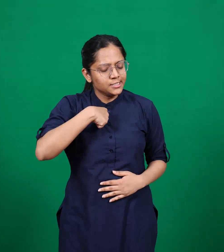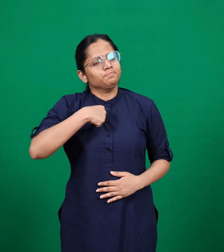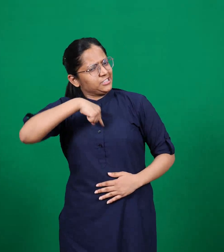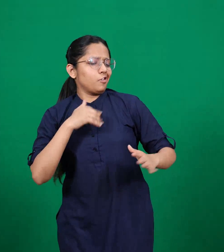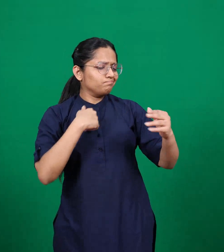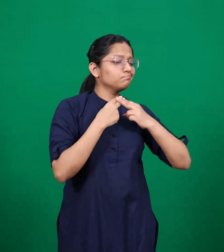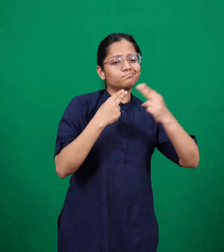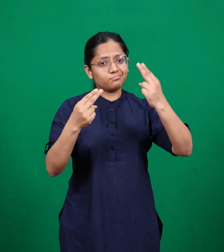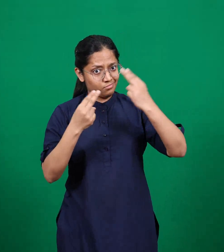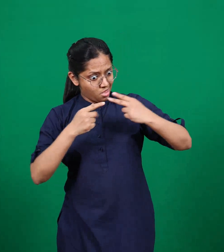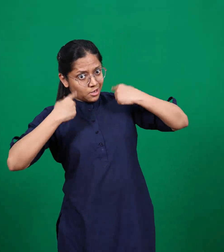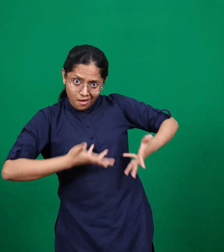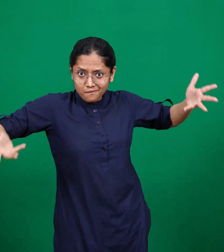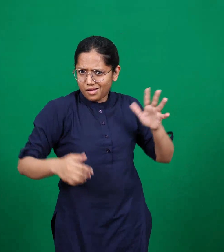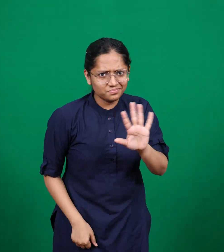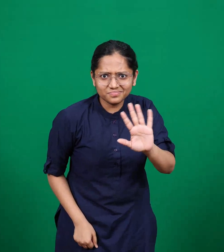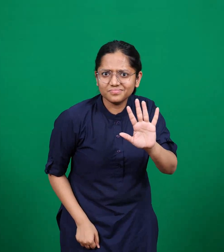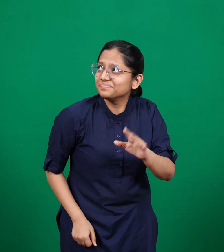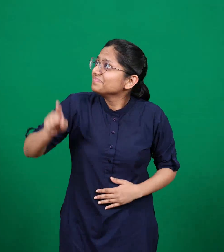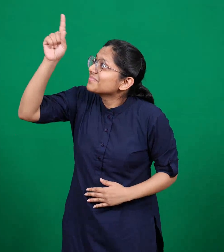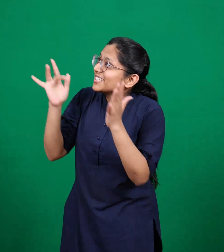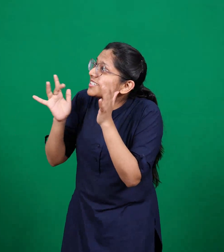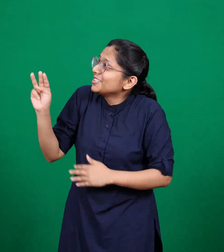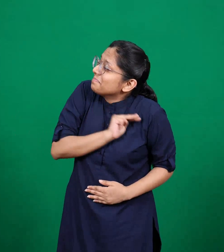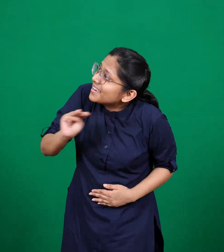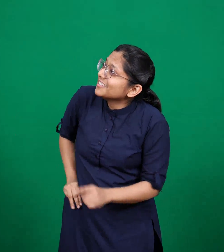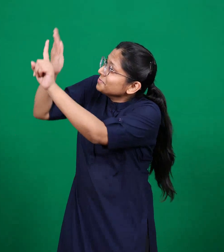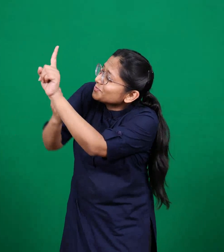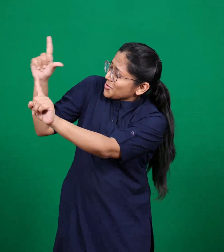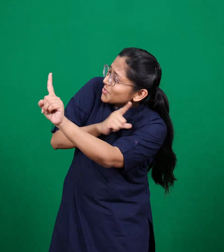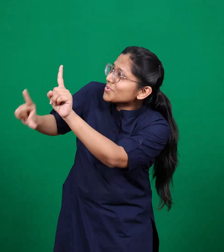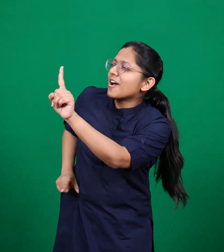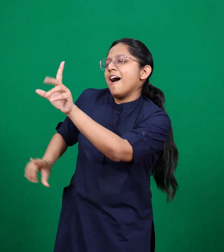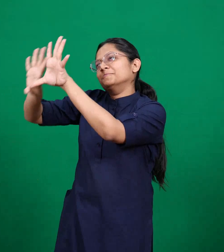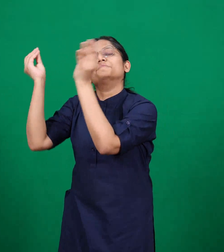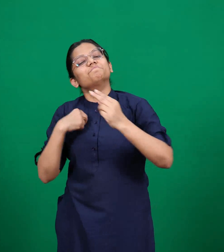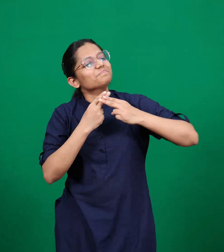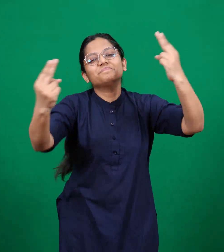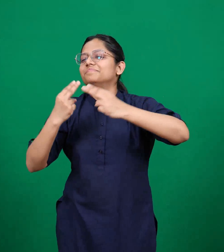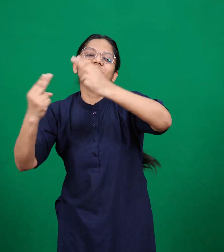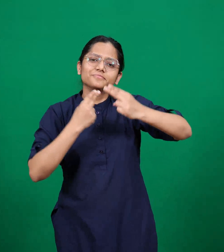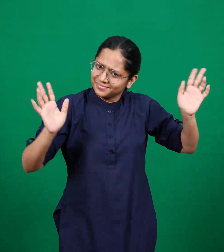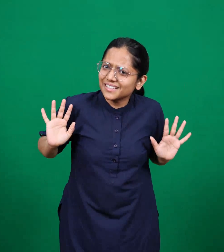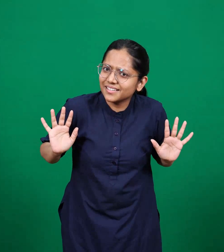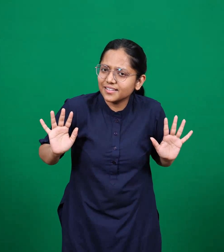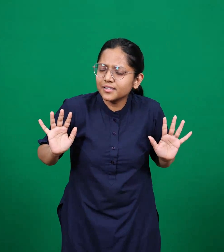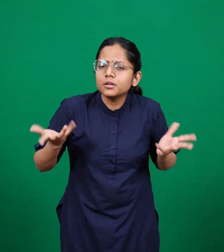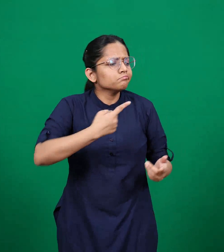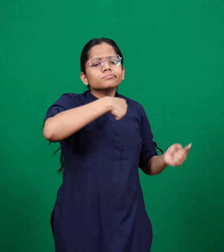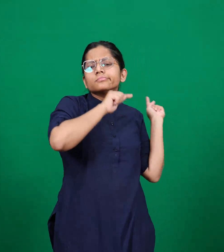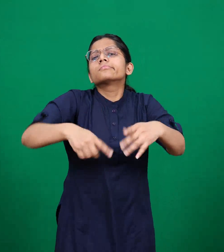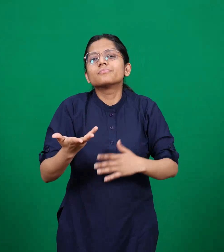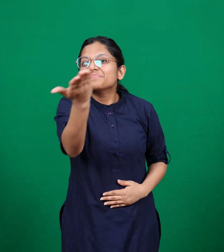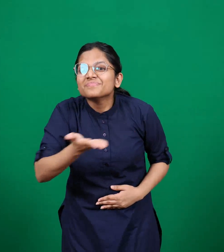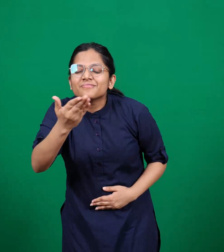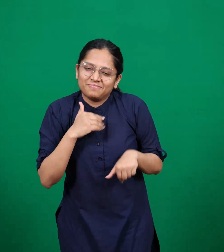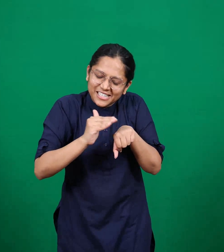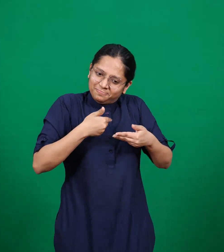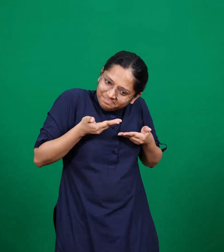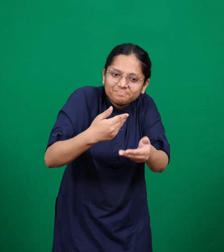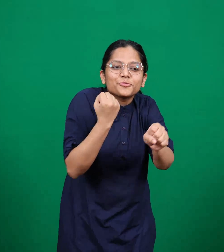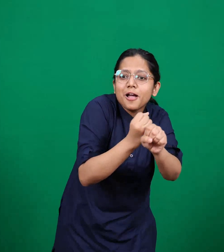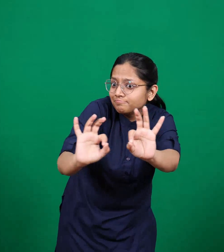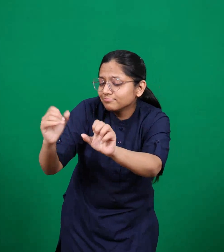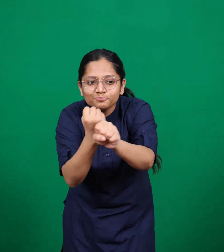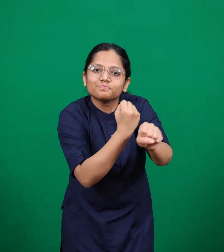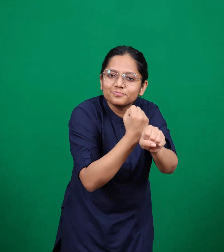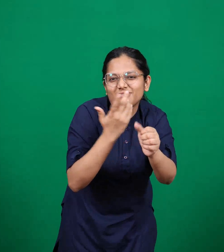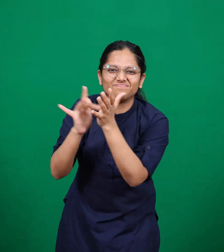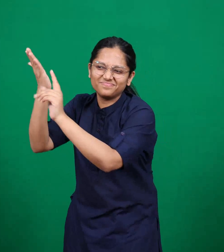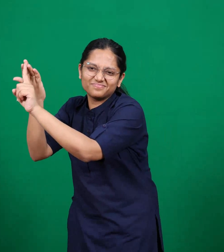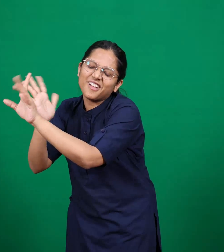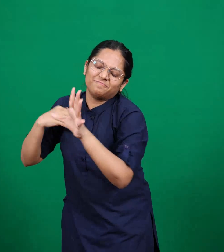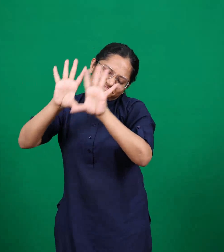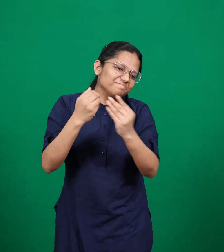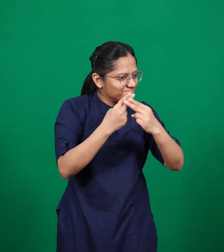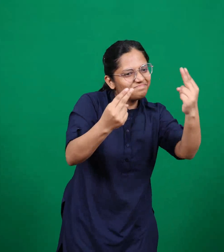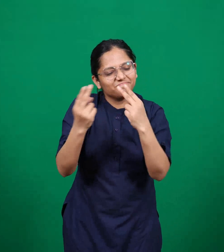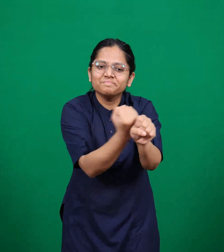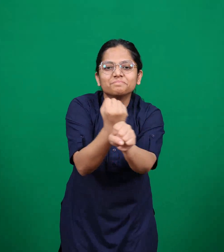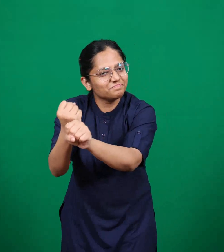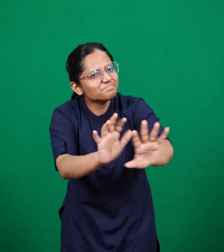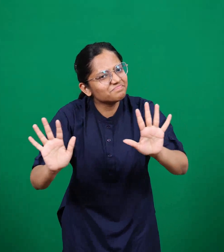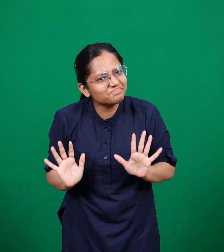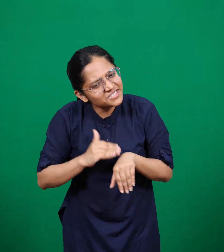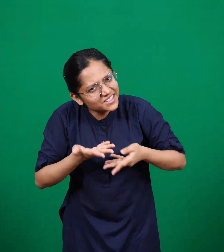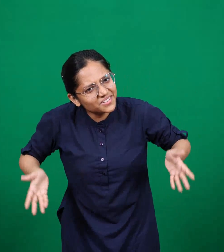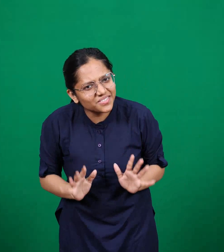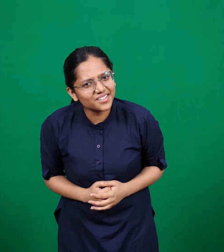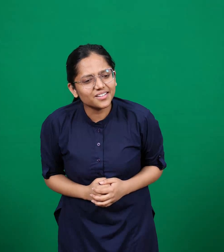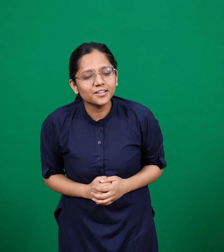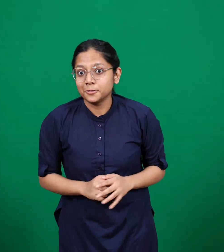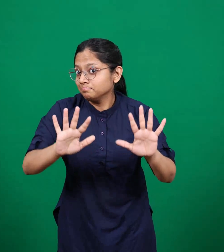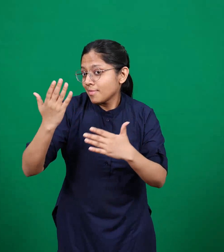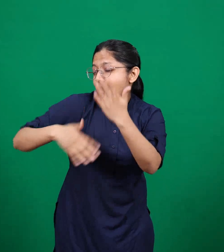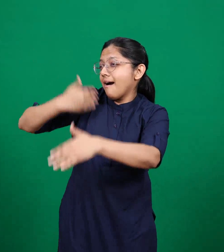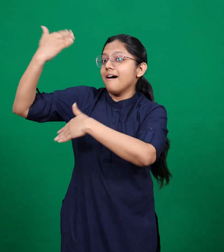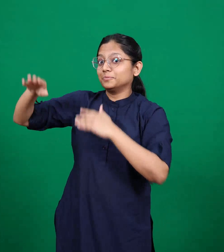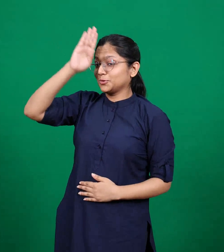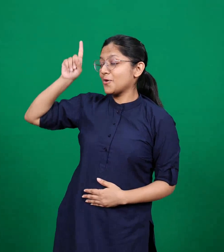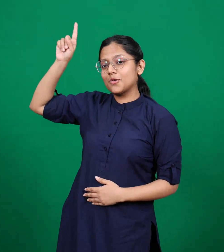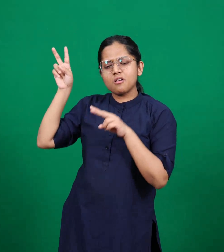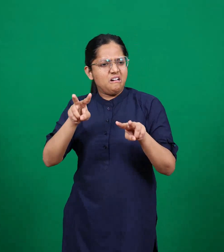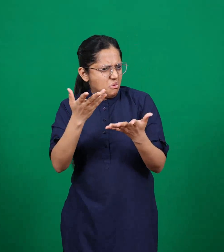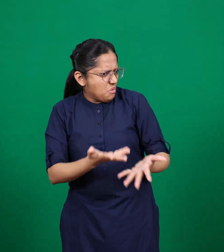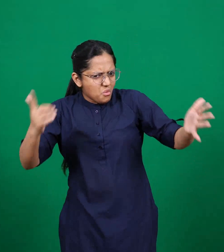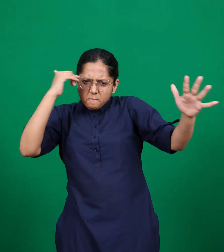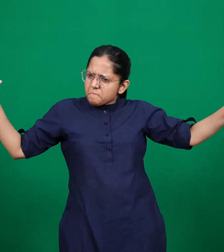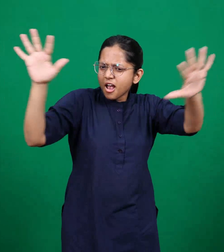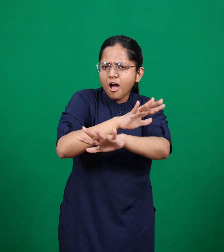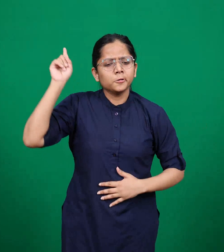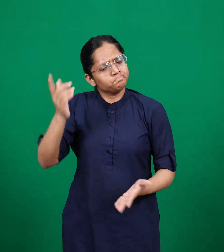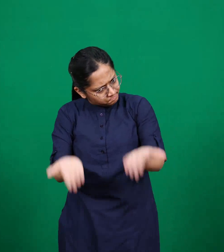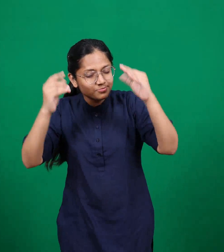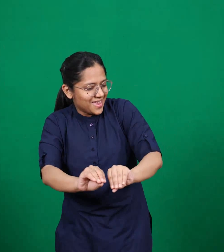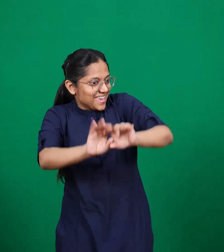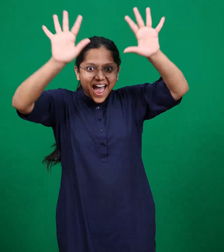For we do not proclaim ourselves, but Jesus Christ as Lord, and ourselves as your servants for Jesus ' sake.